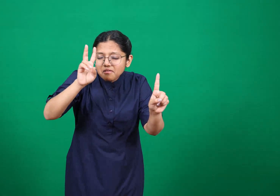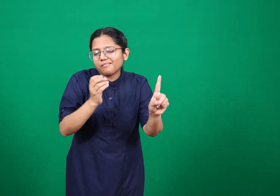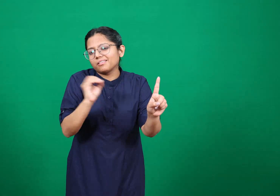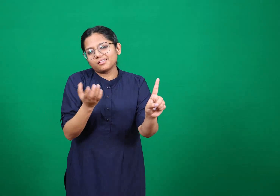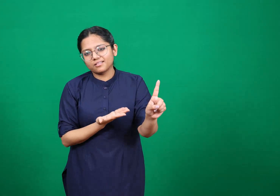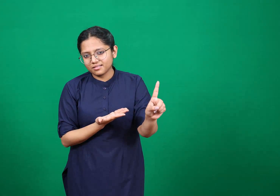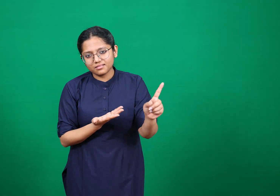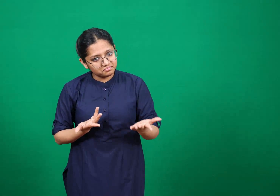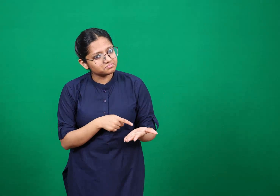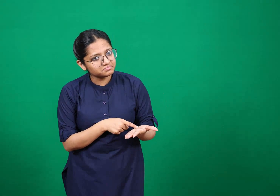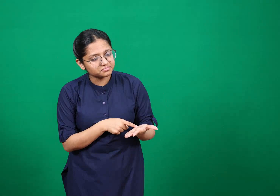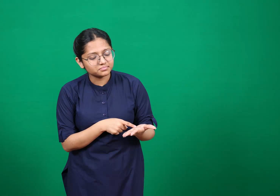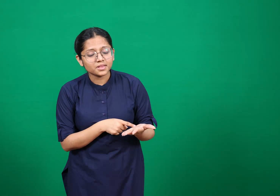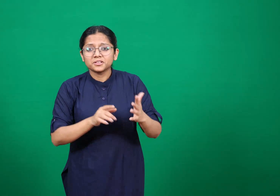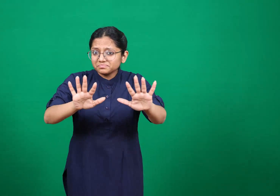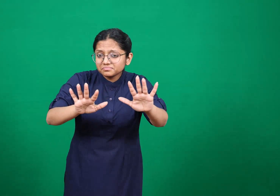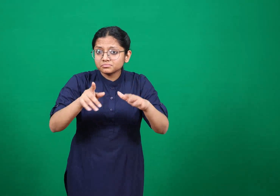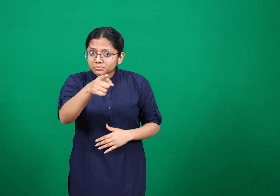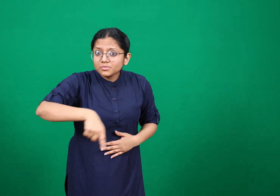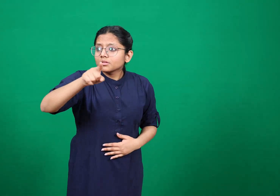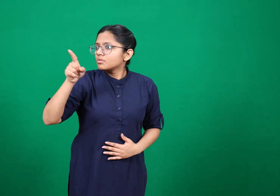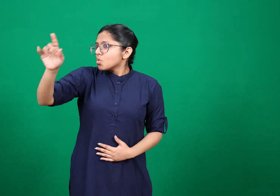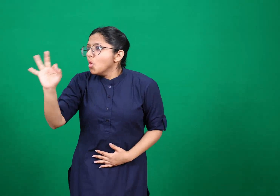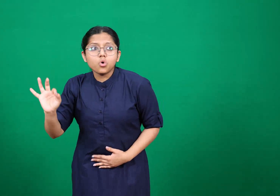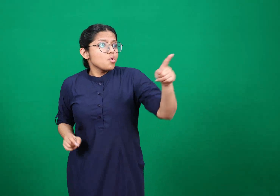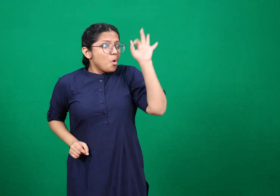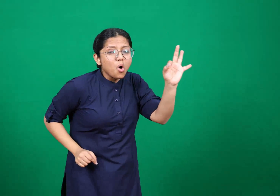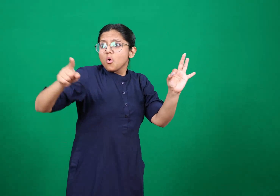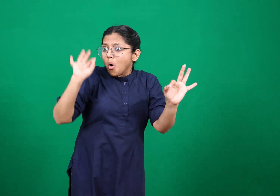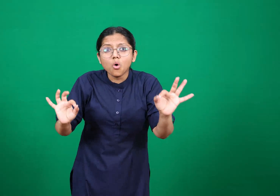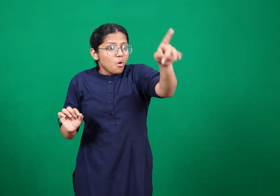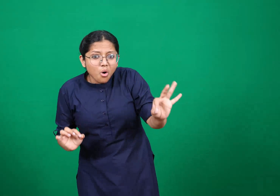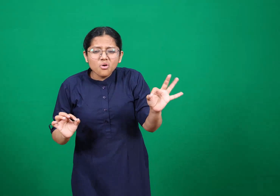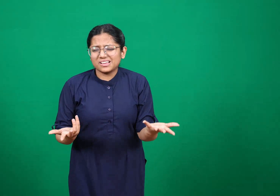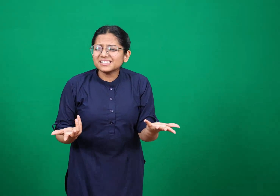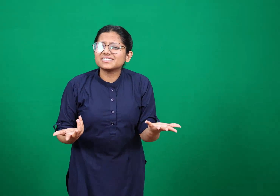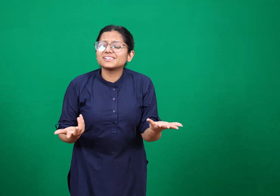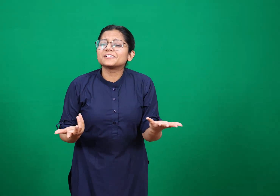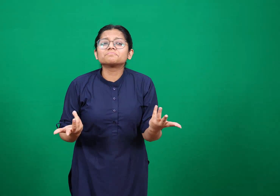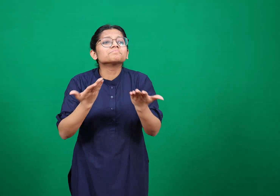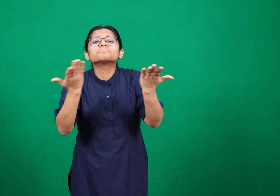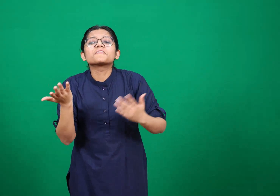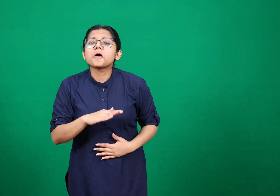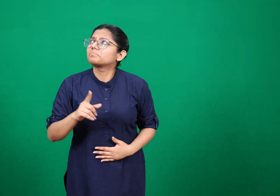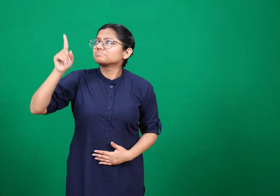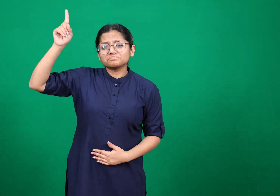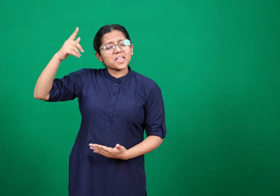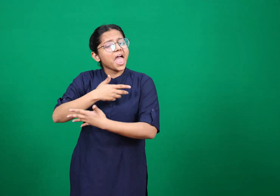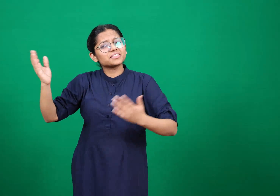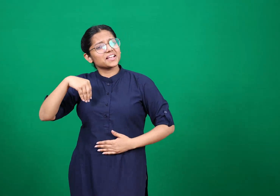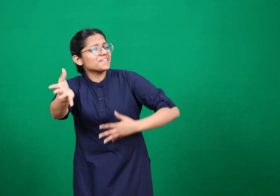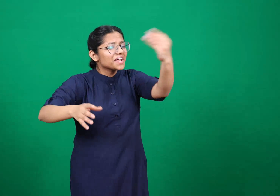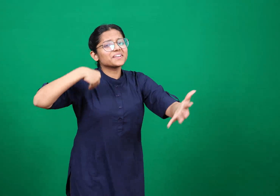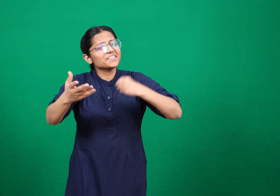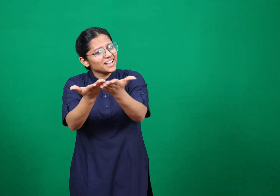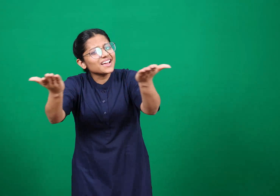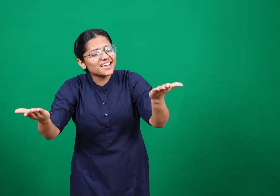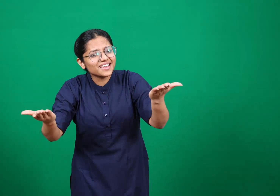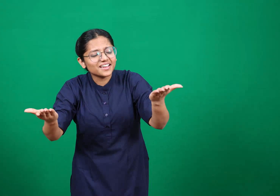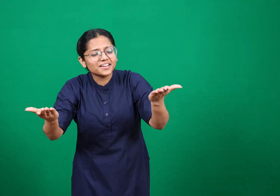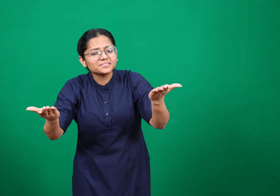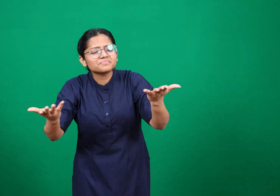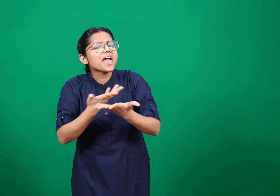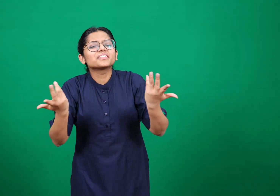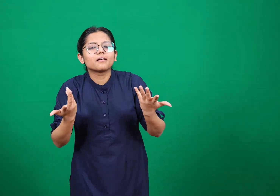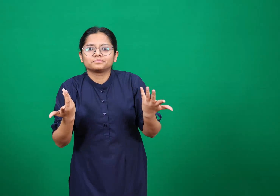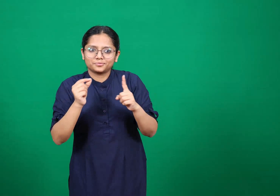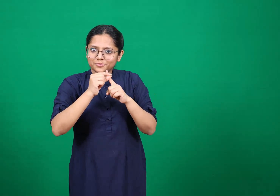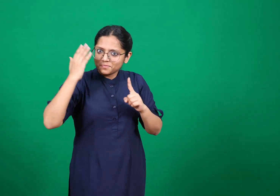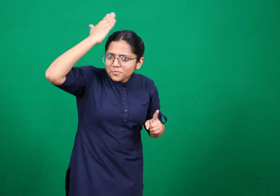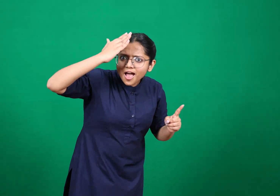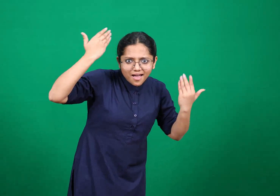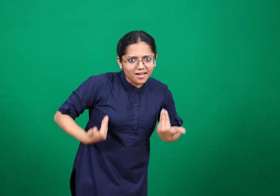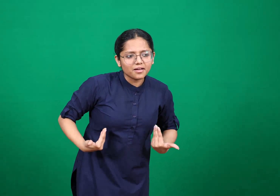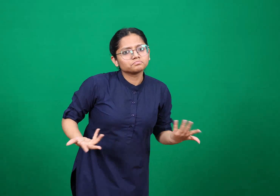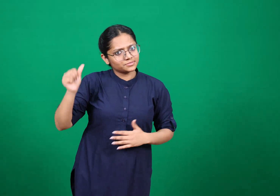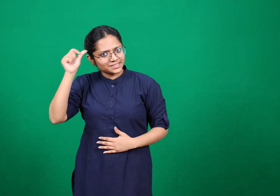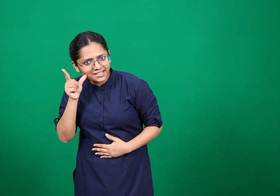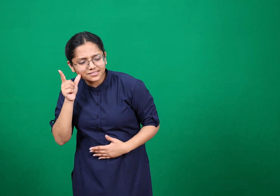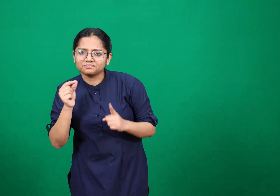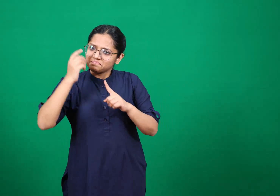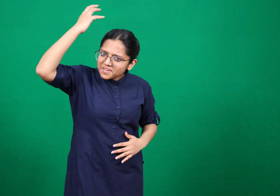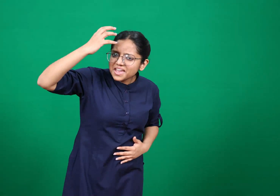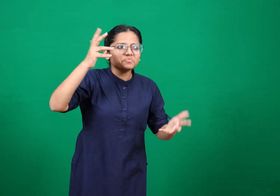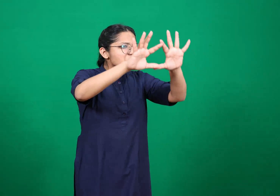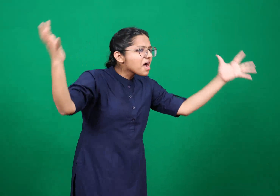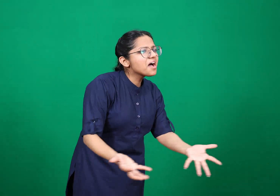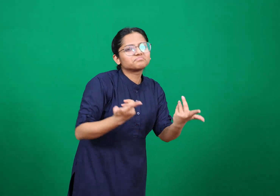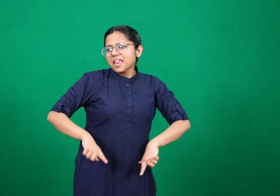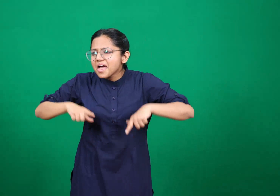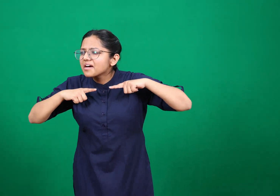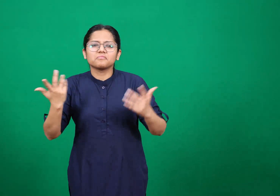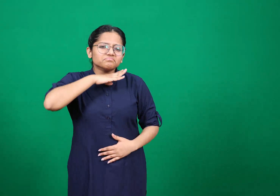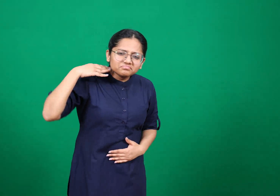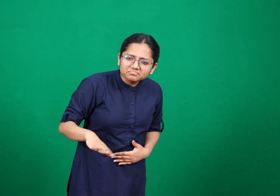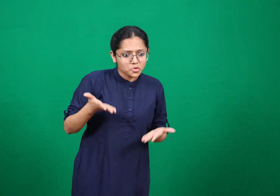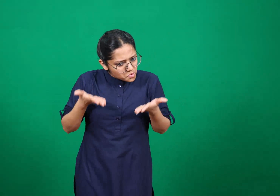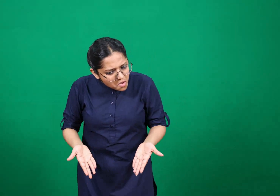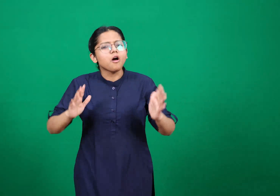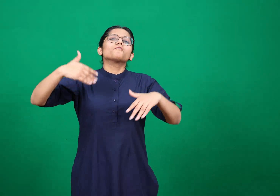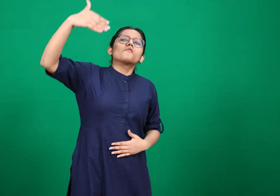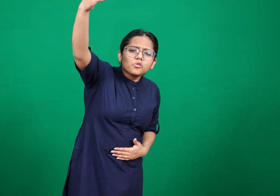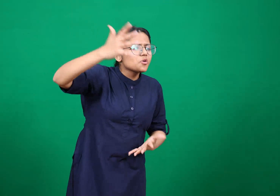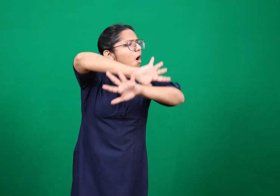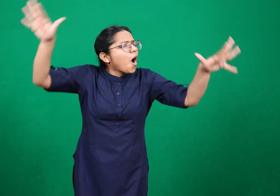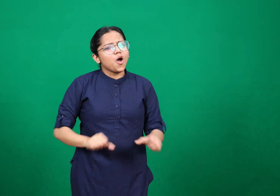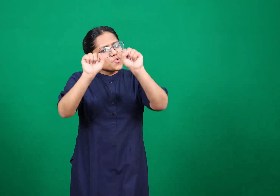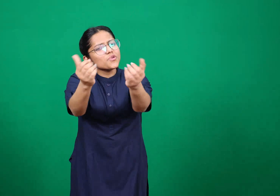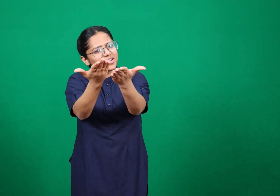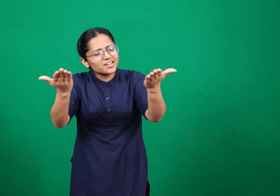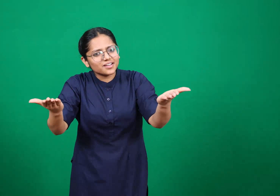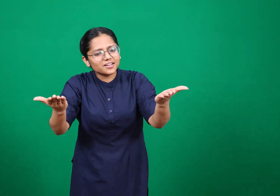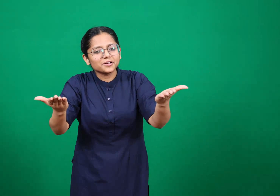All things are yours, whether Paul or Apollos or Cephas or the world or life or death or the present or the future.